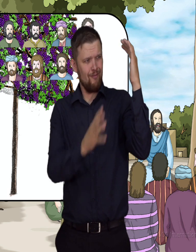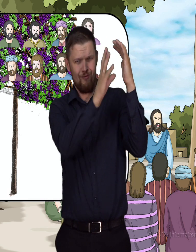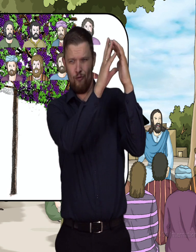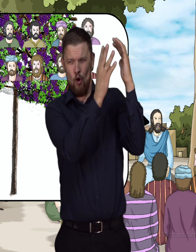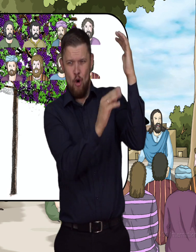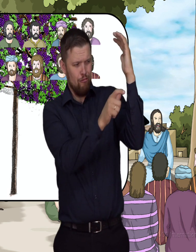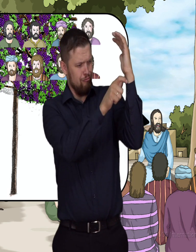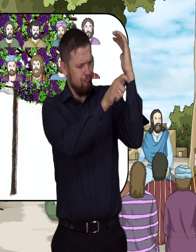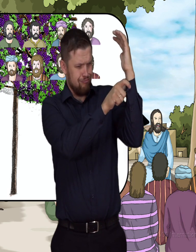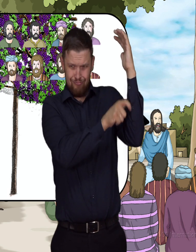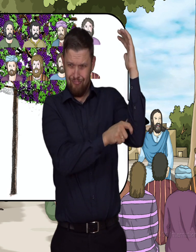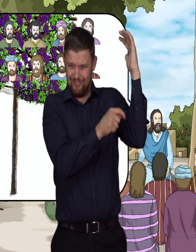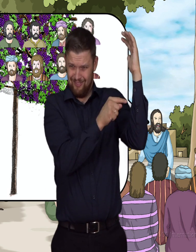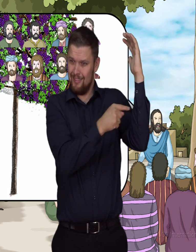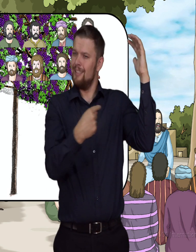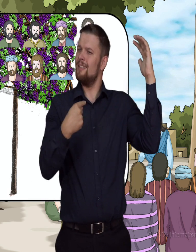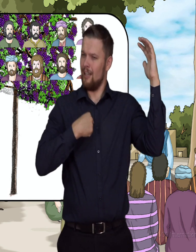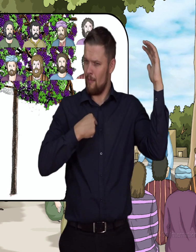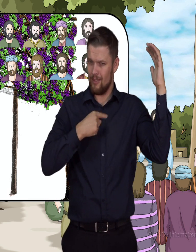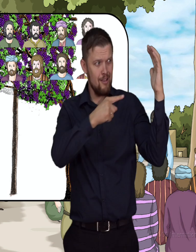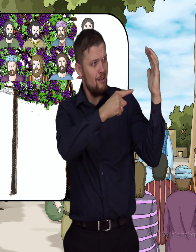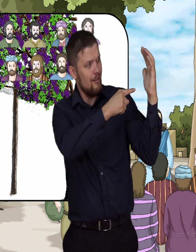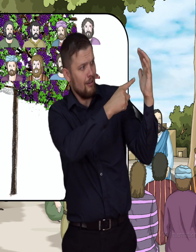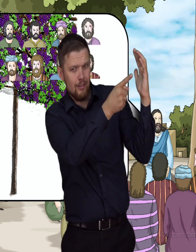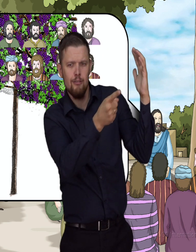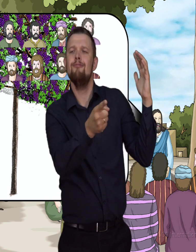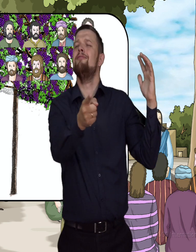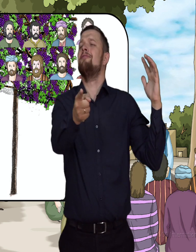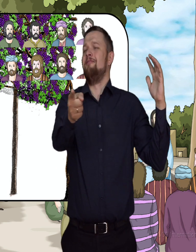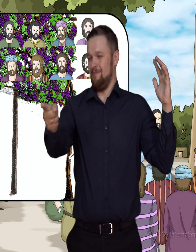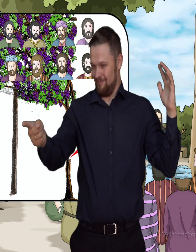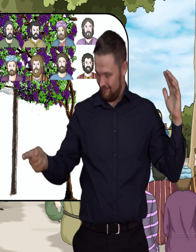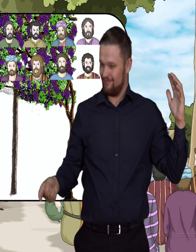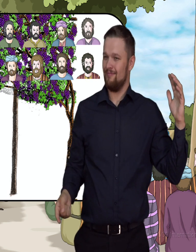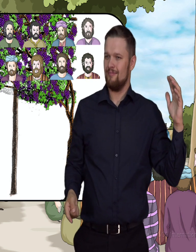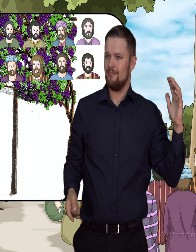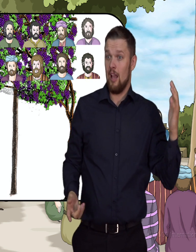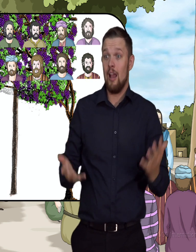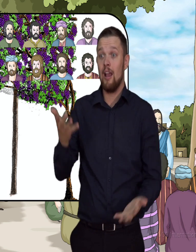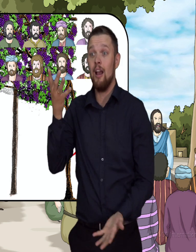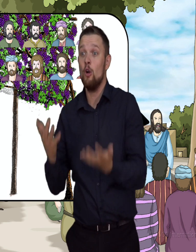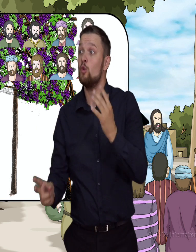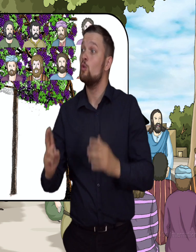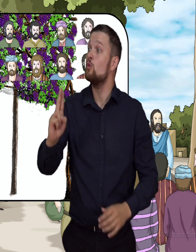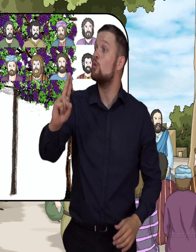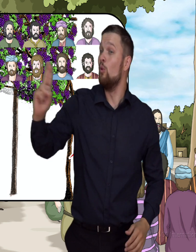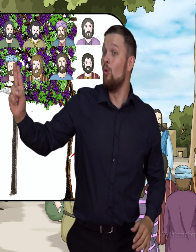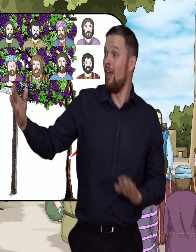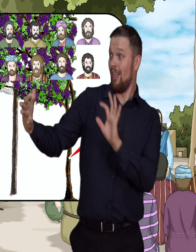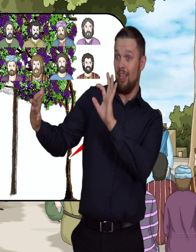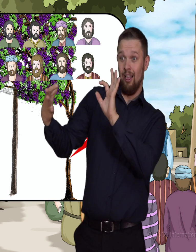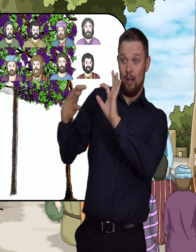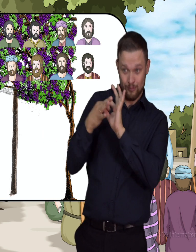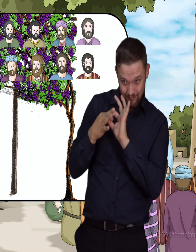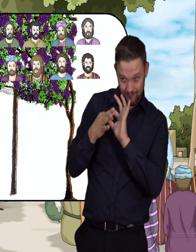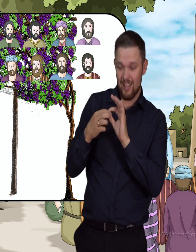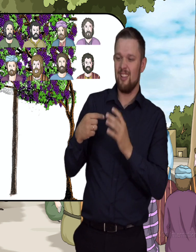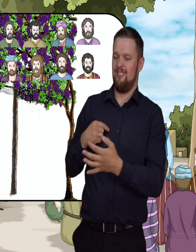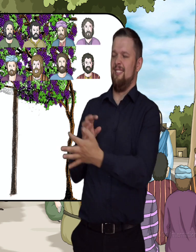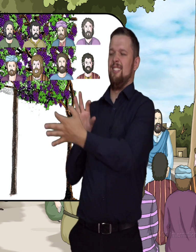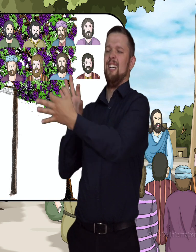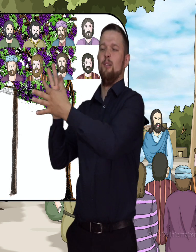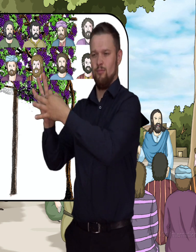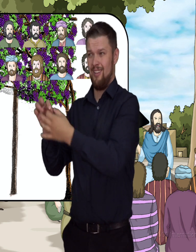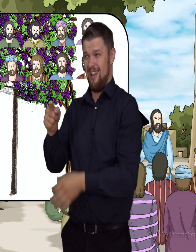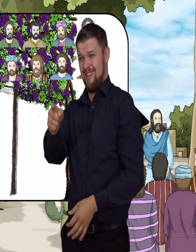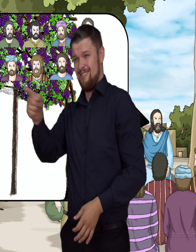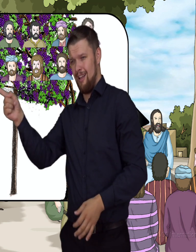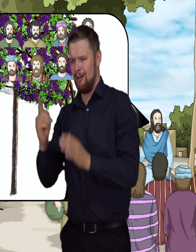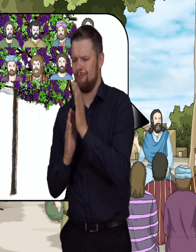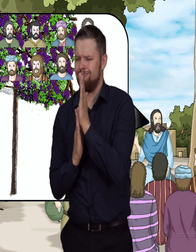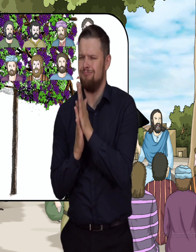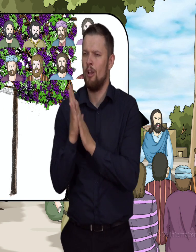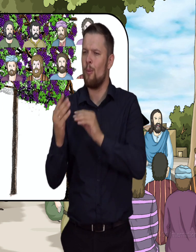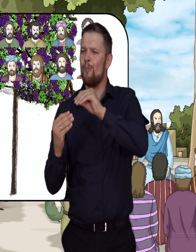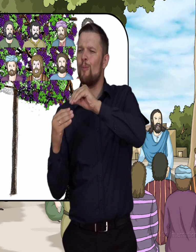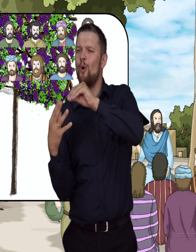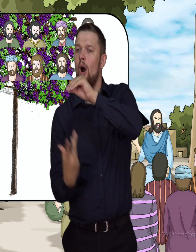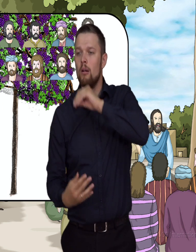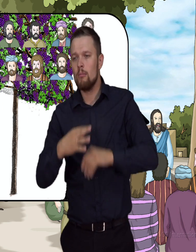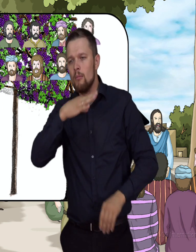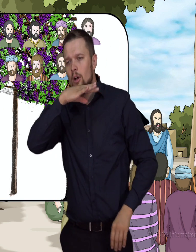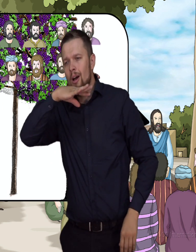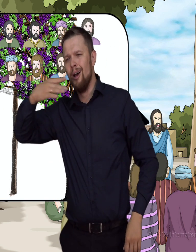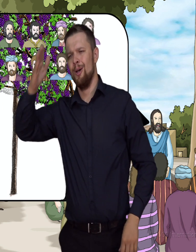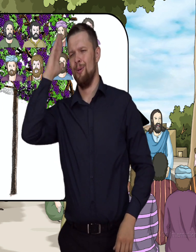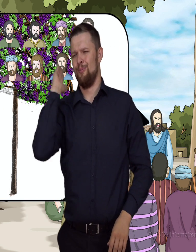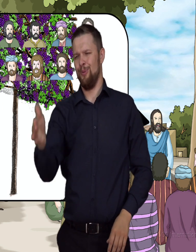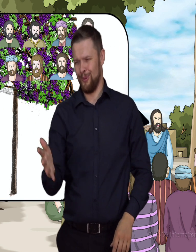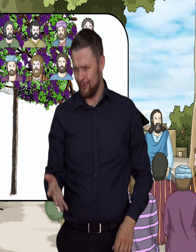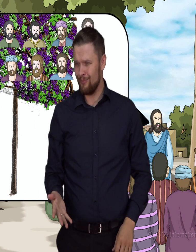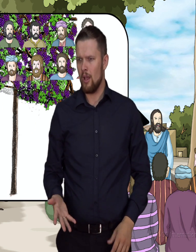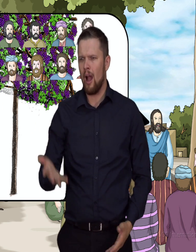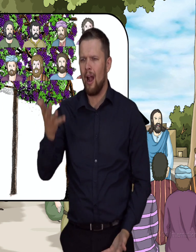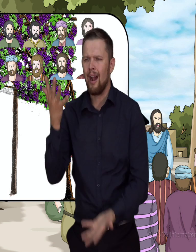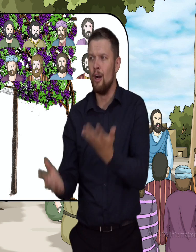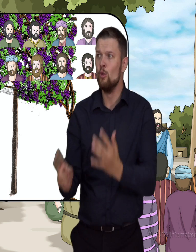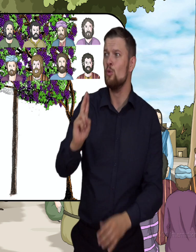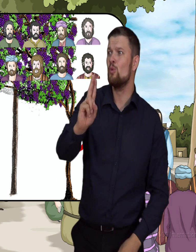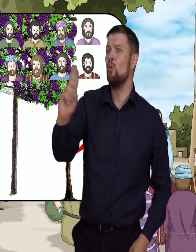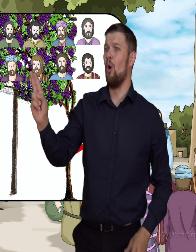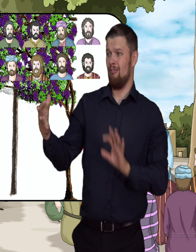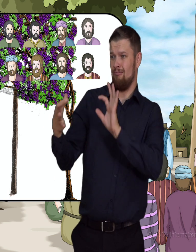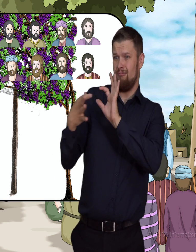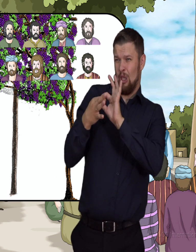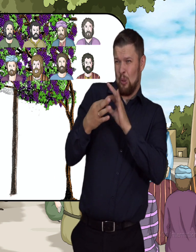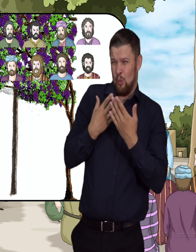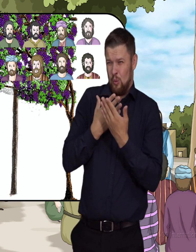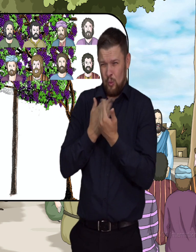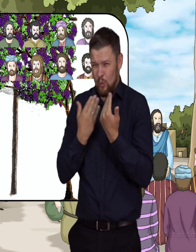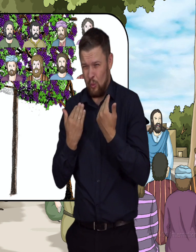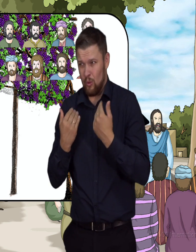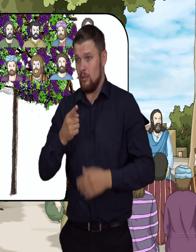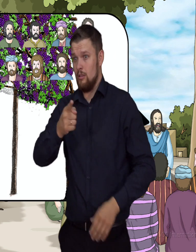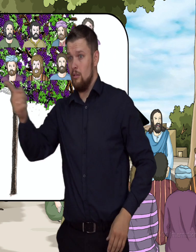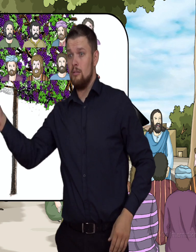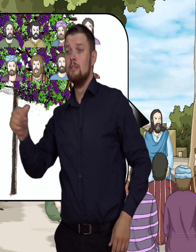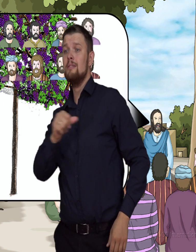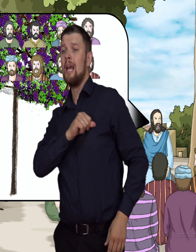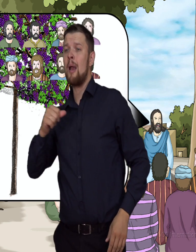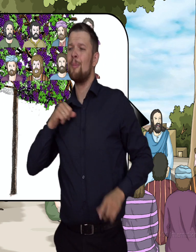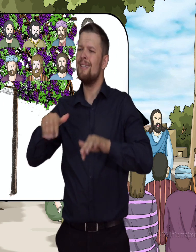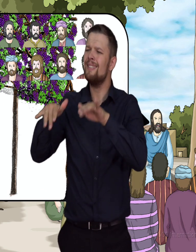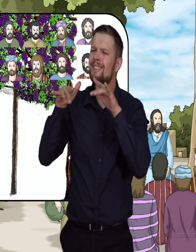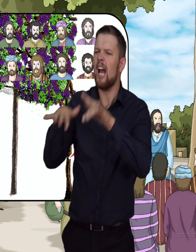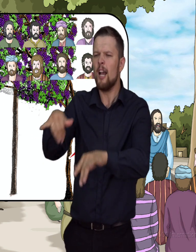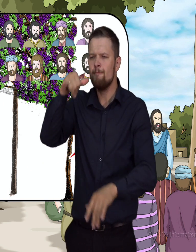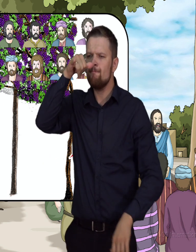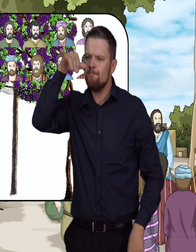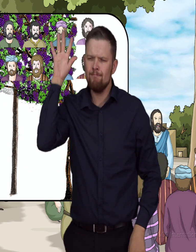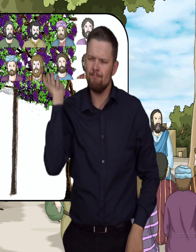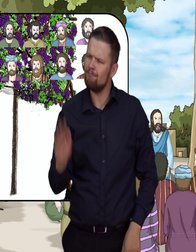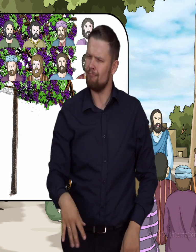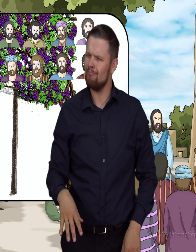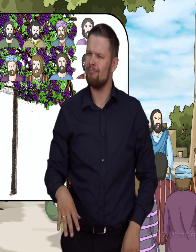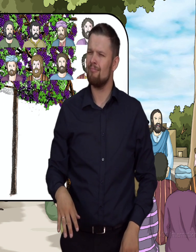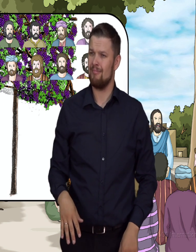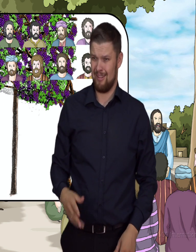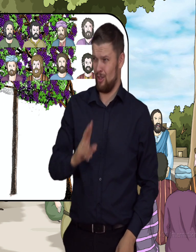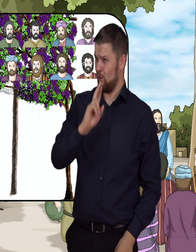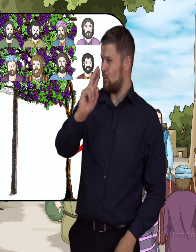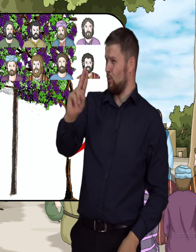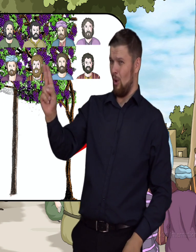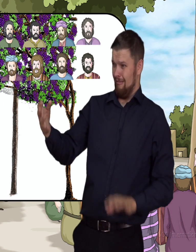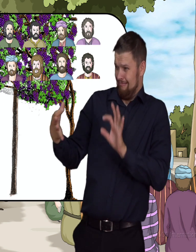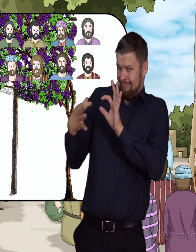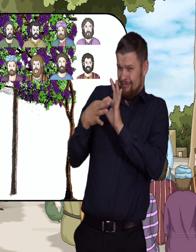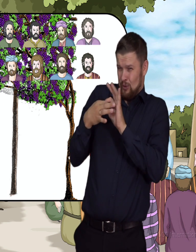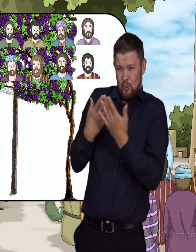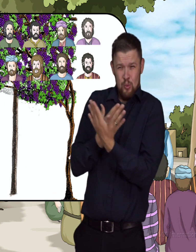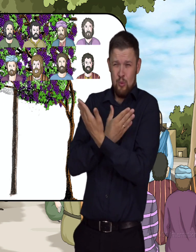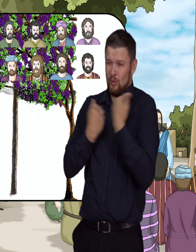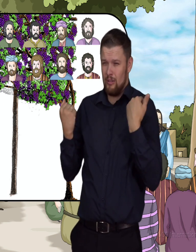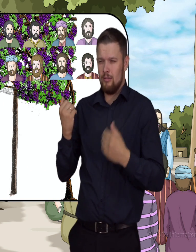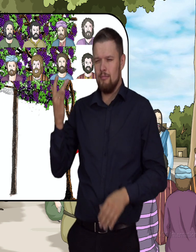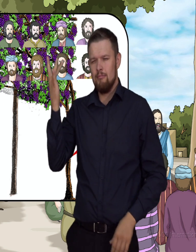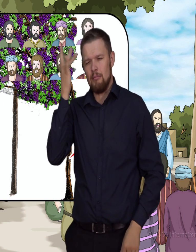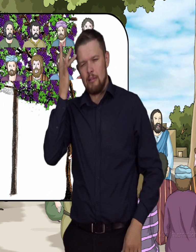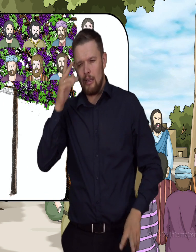The one who remains in Me, and I in him, will bear much fruit. For apart from Me you can do nothing.